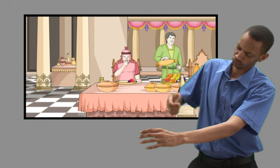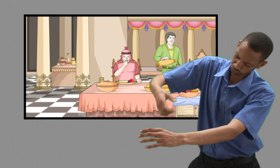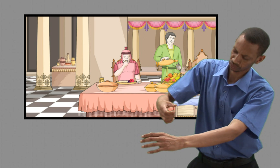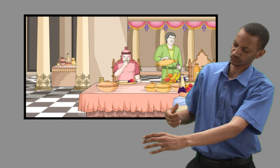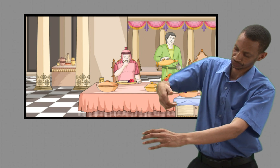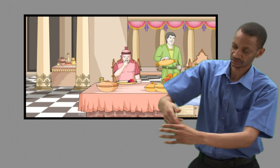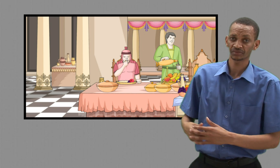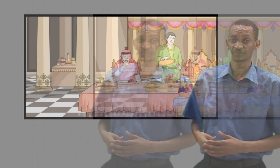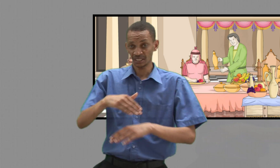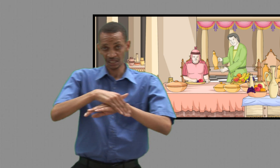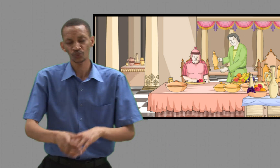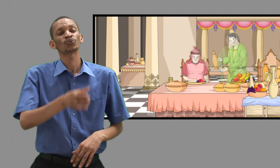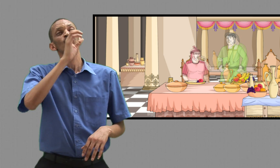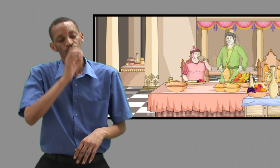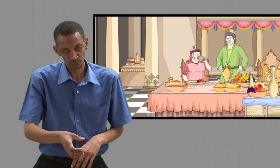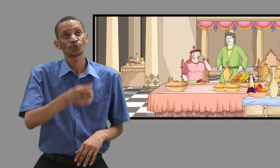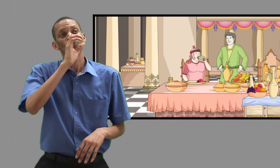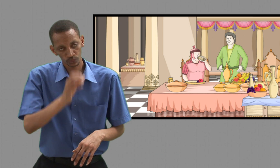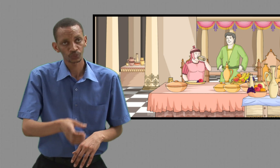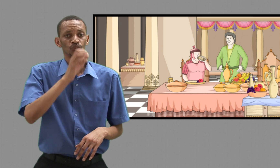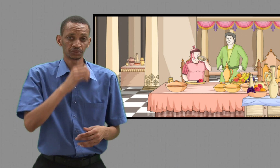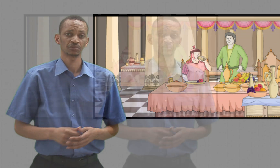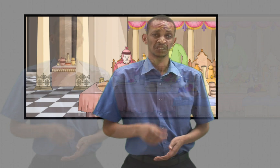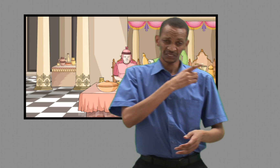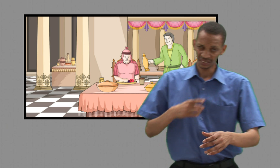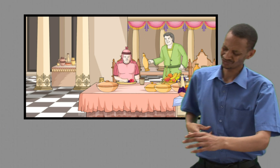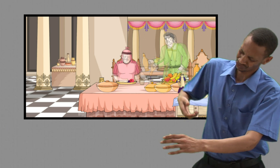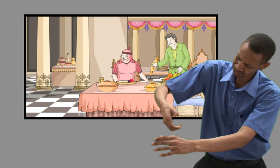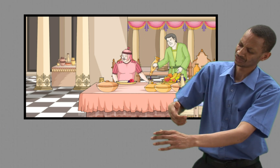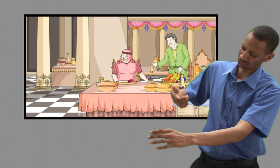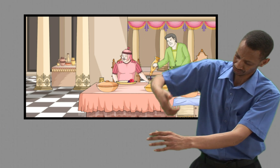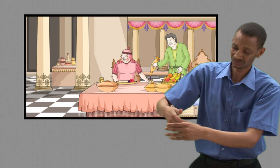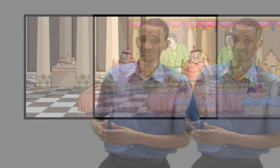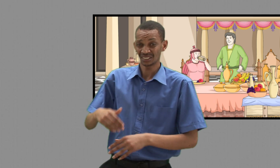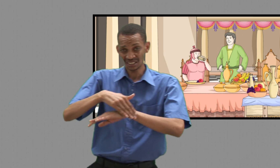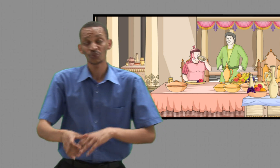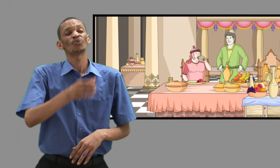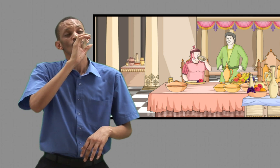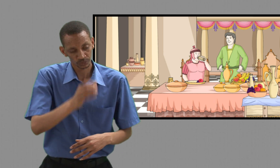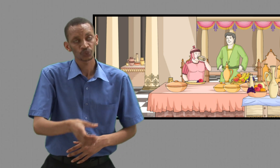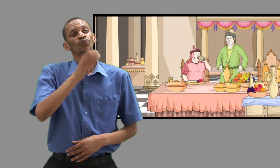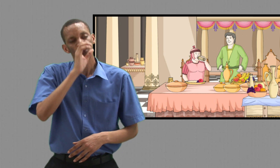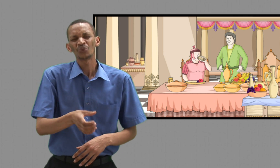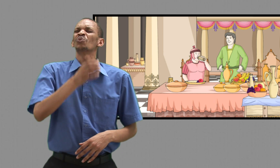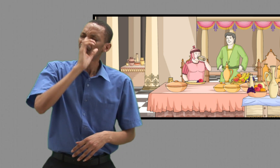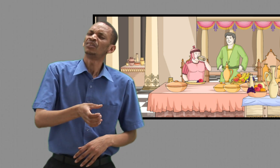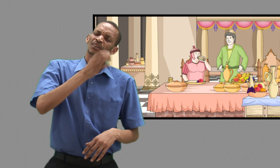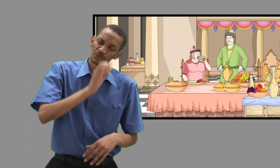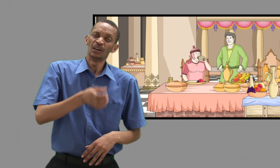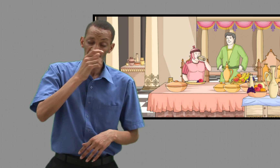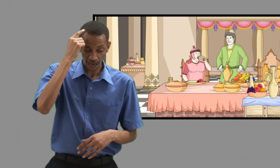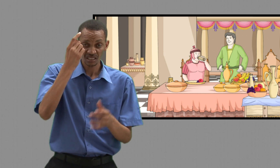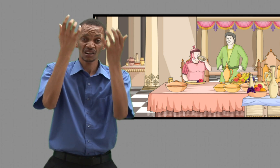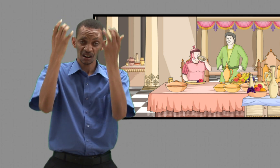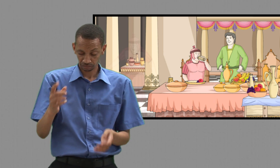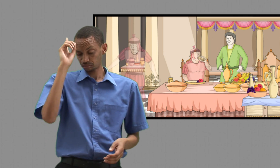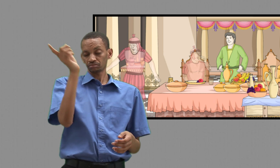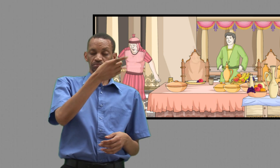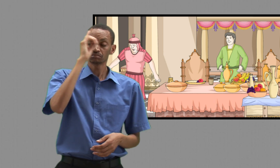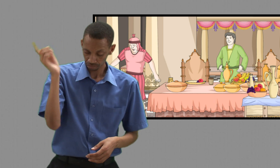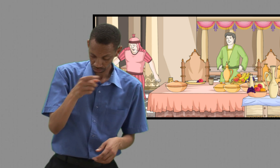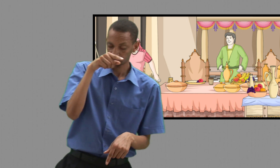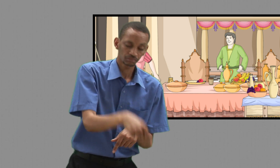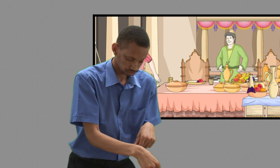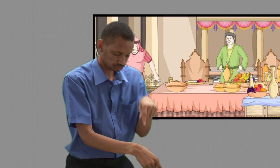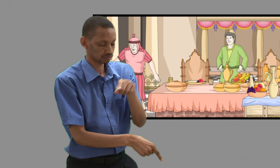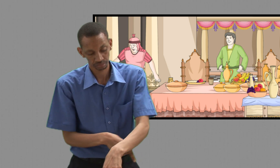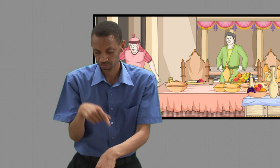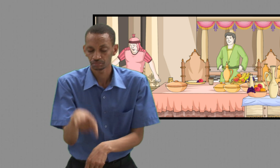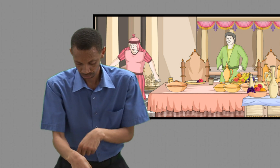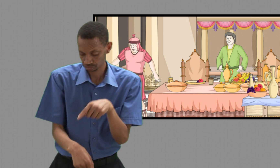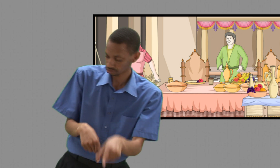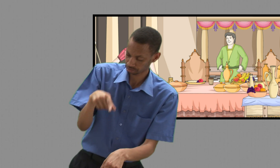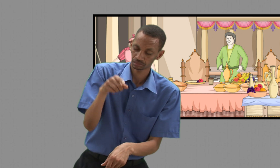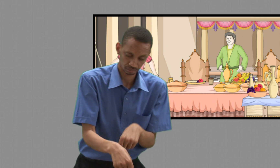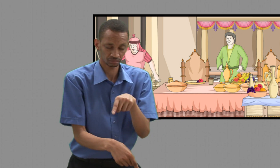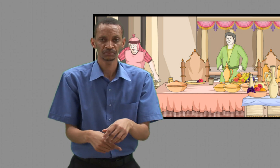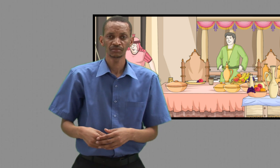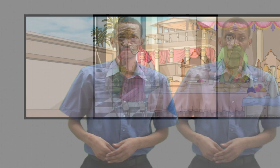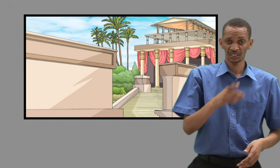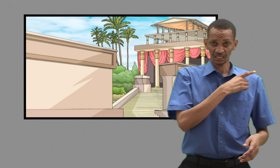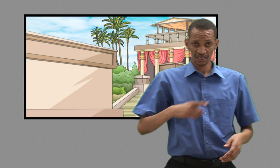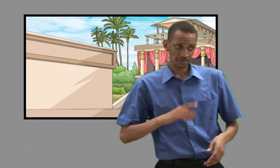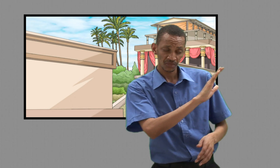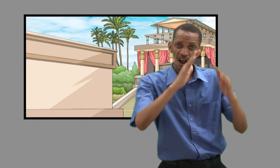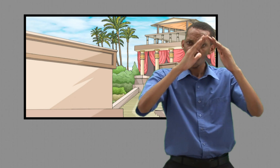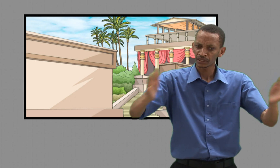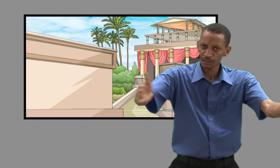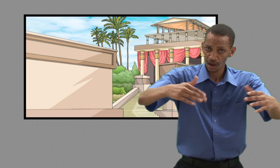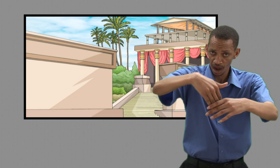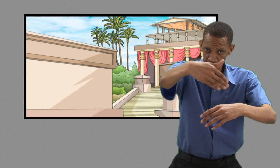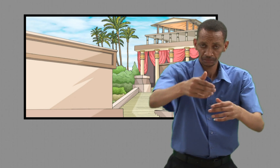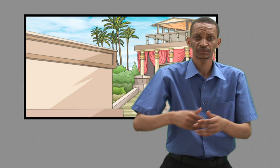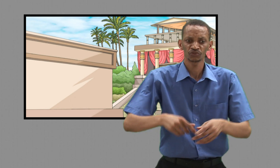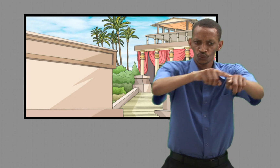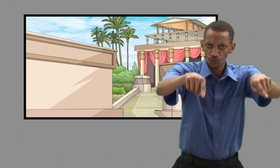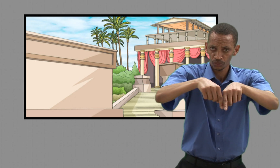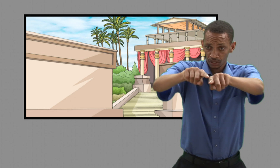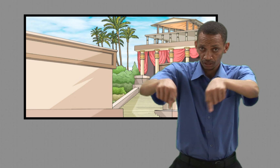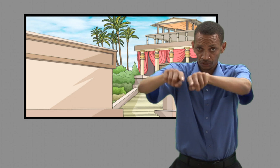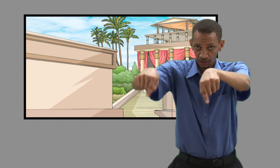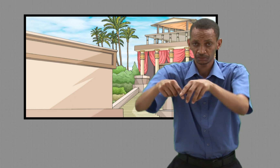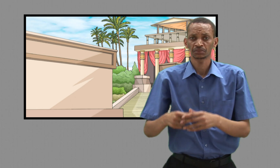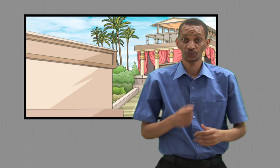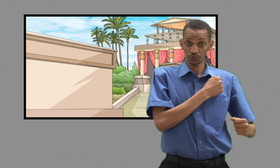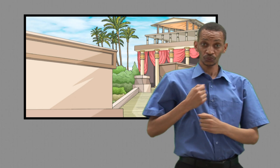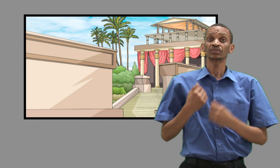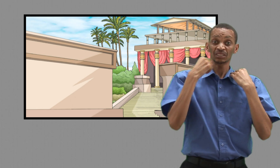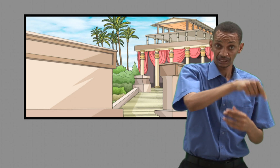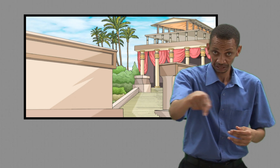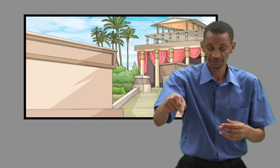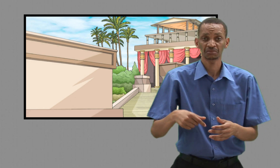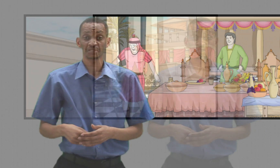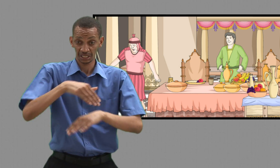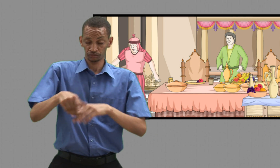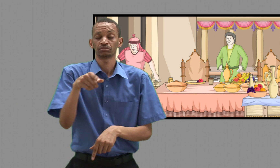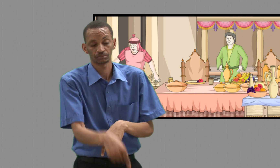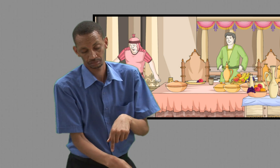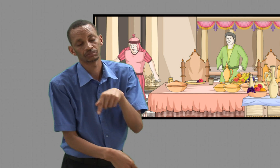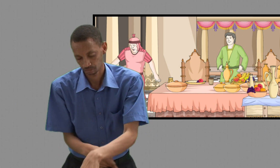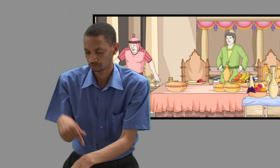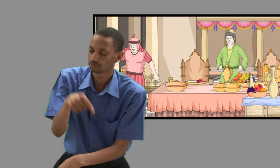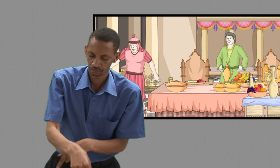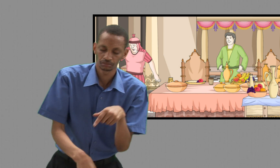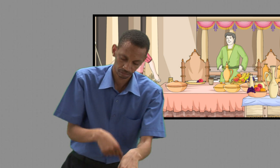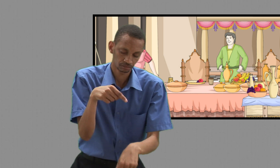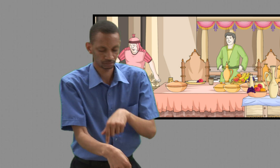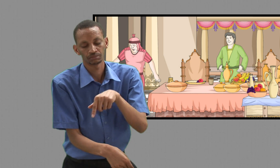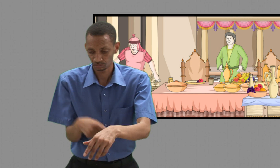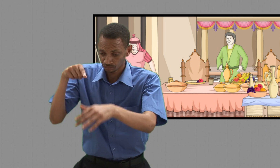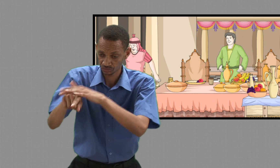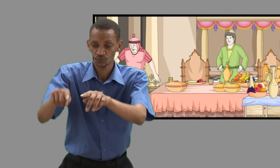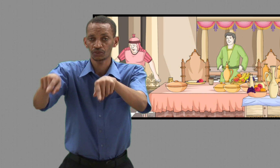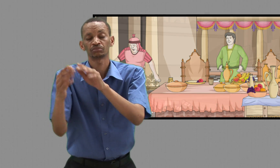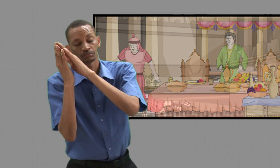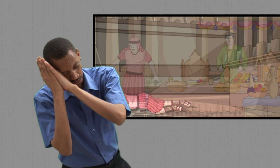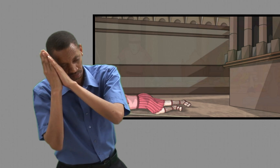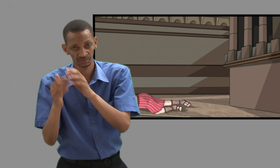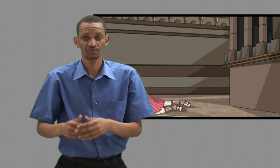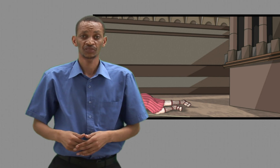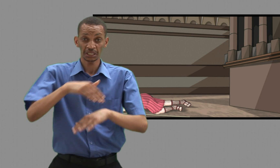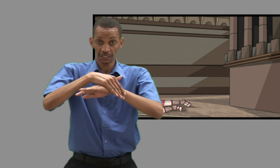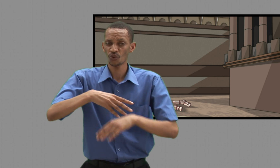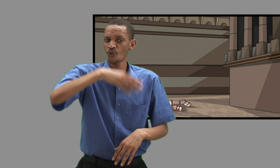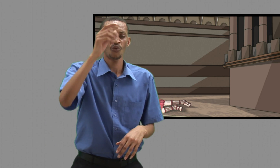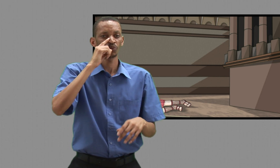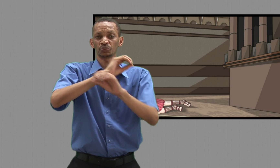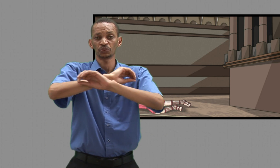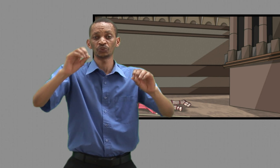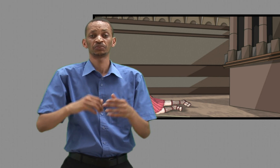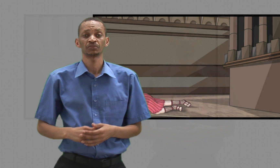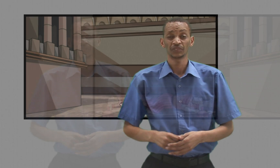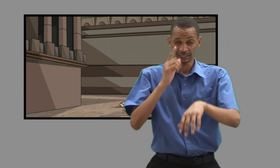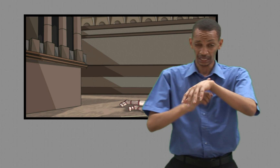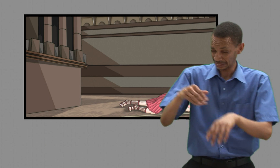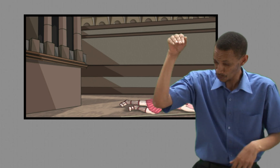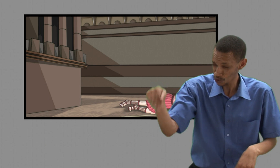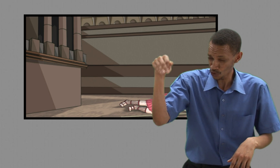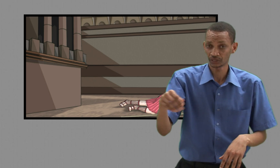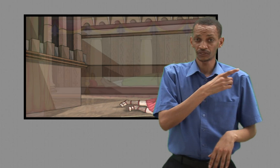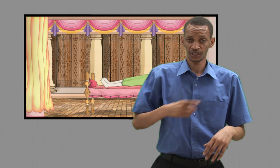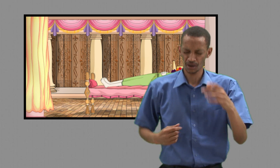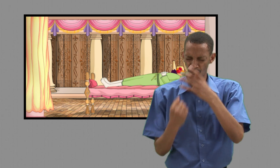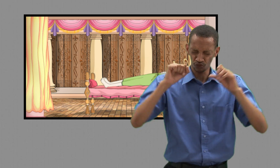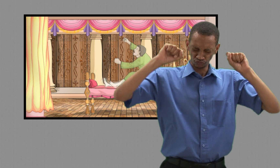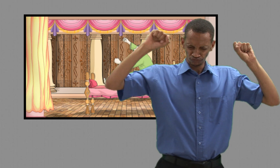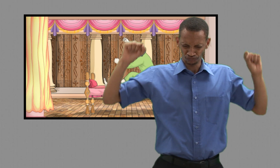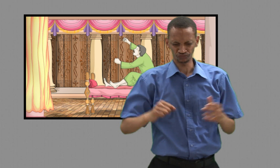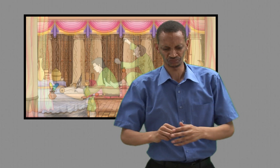And in the evening Uriah went out to lie down on his cot with his master’s servants, but he did not go home.